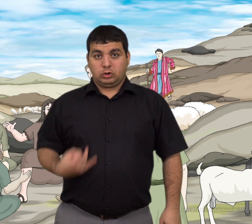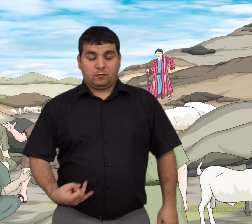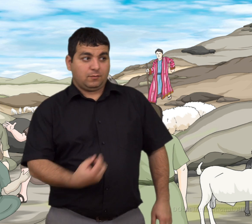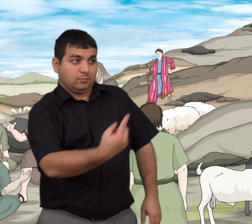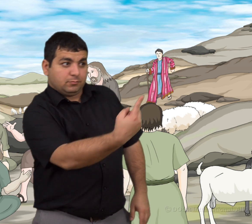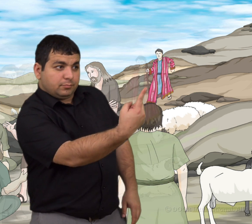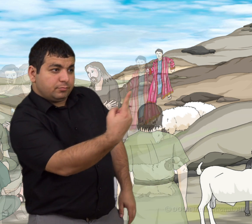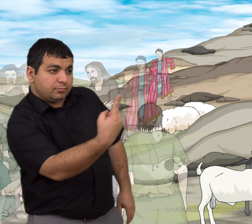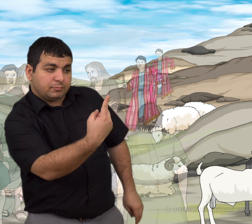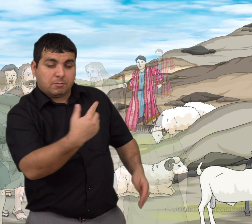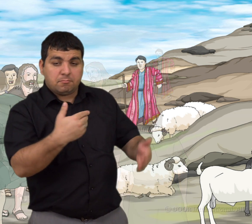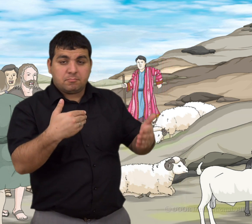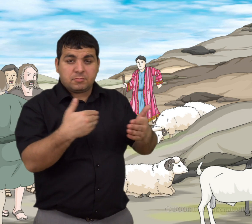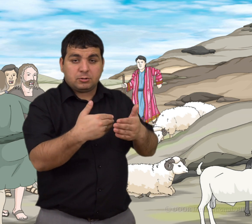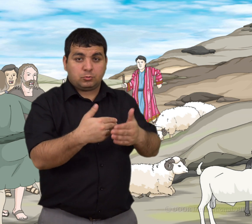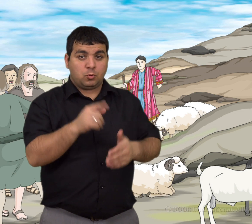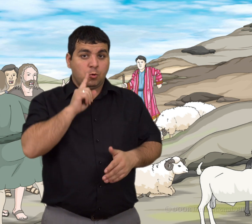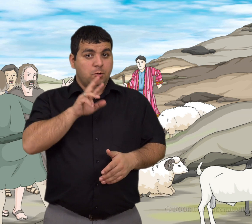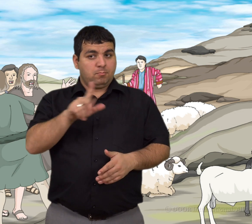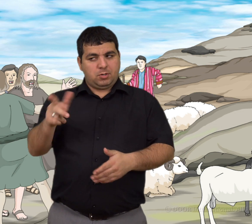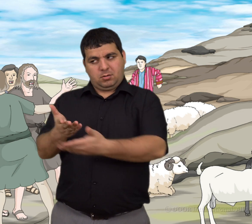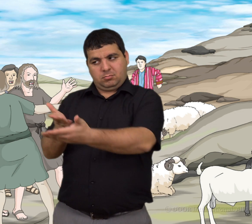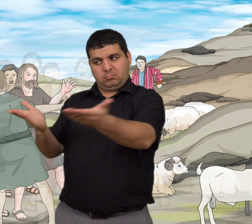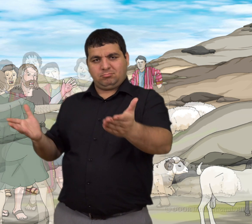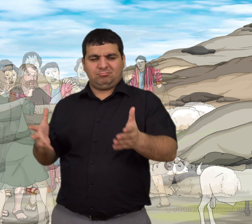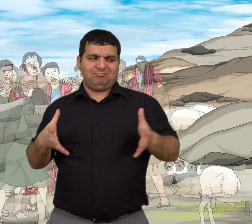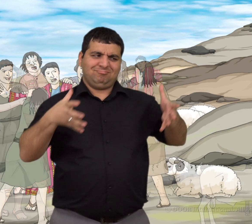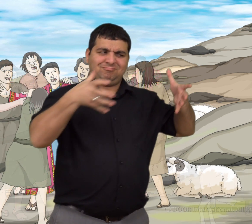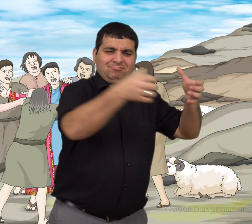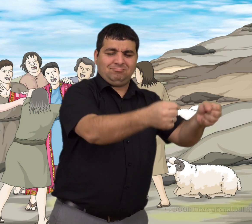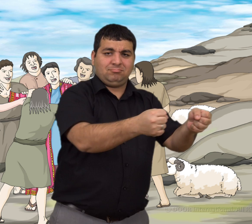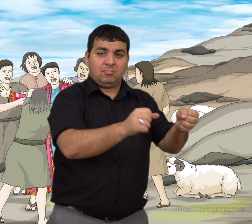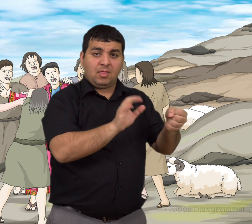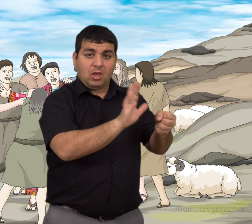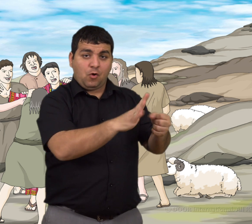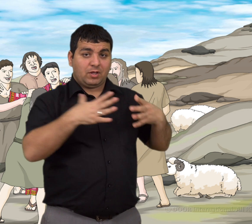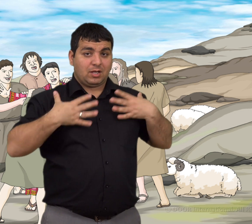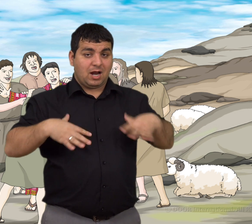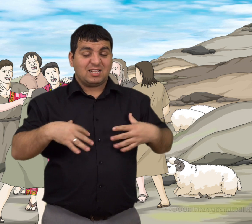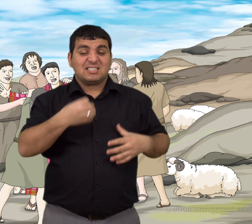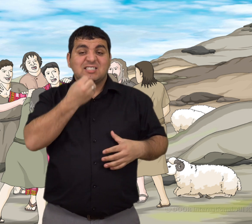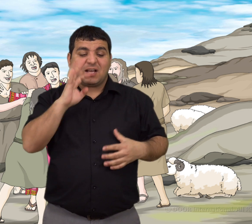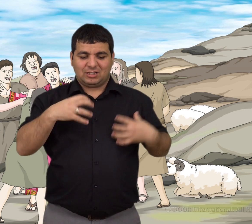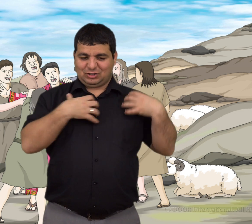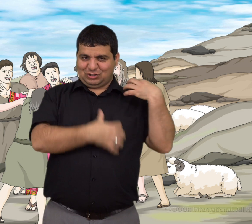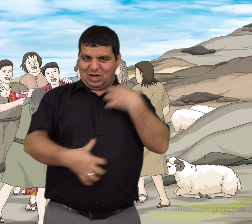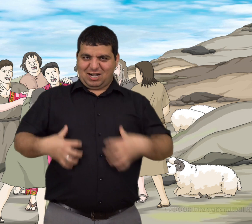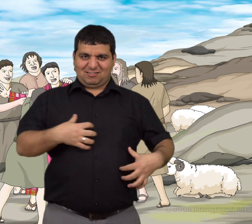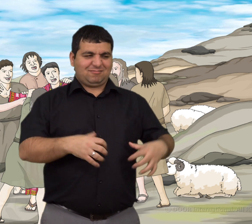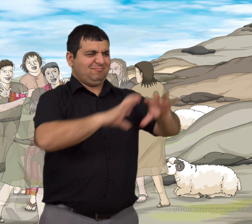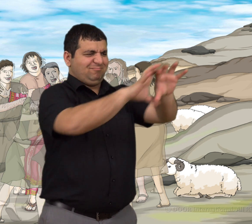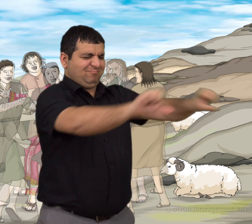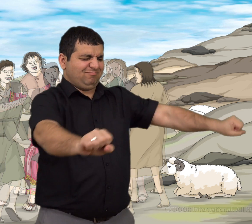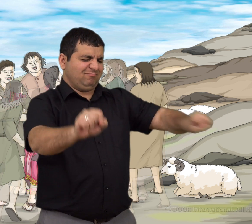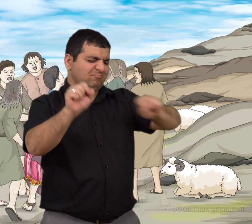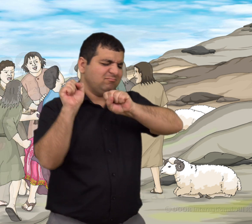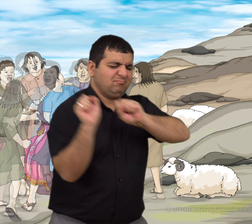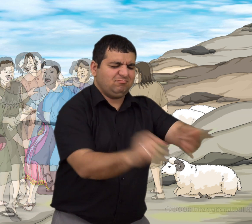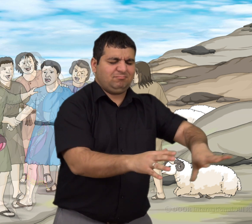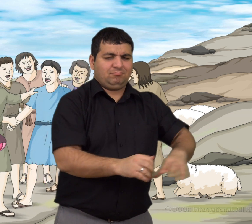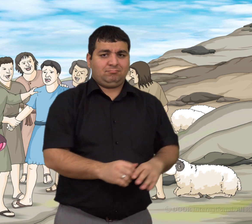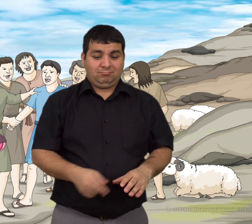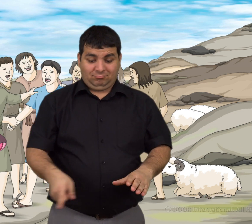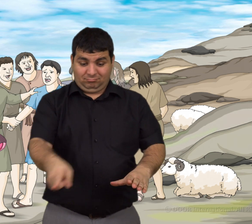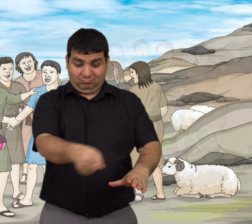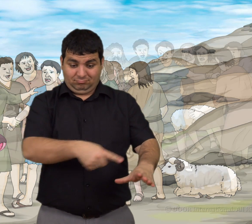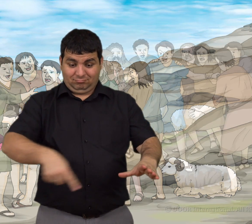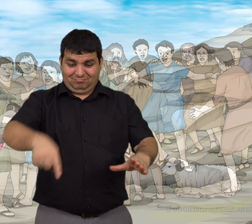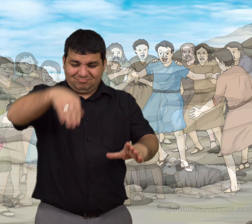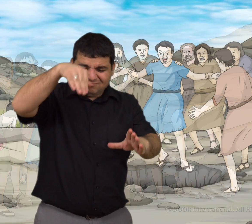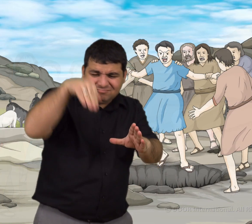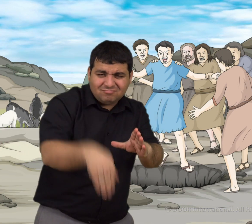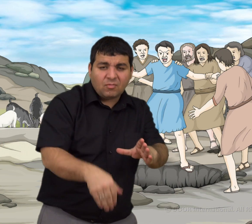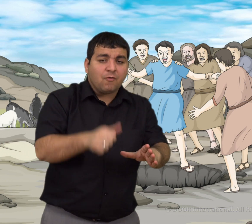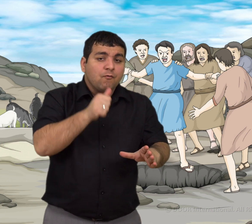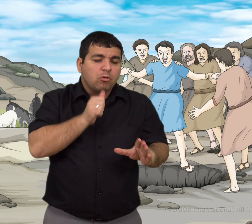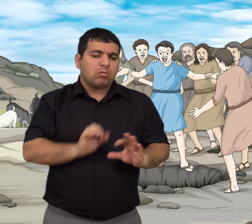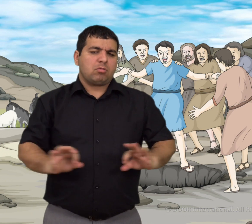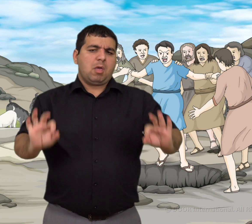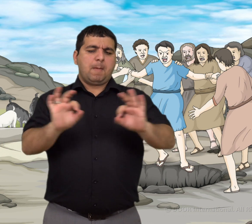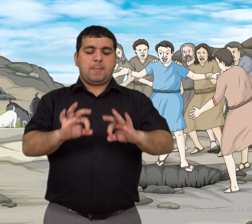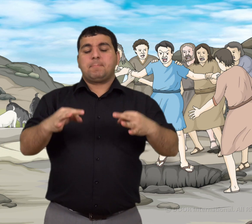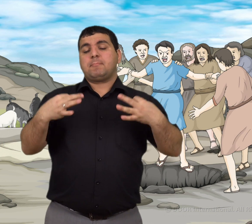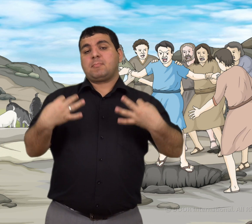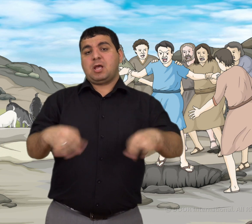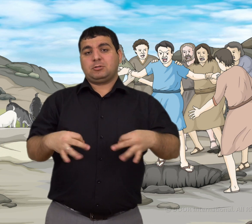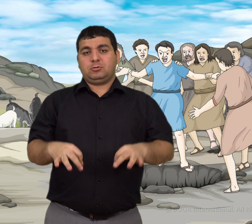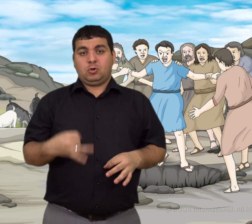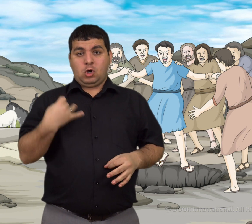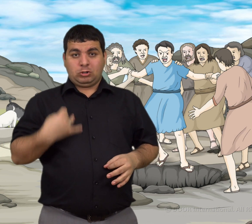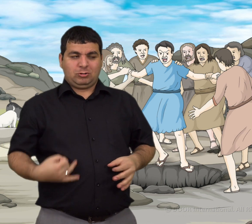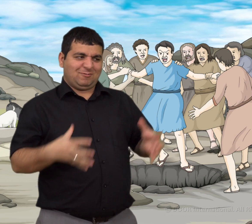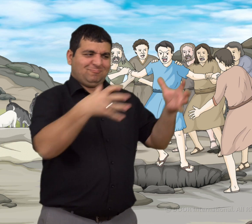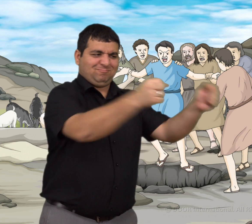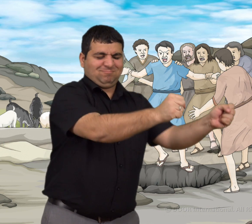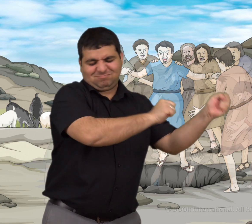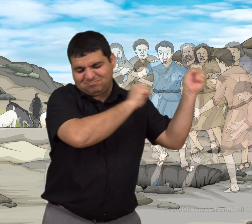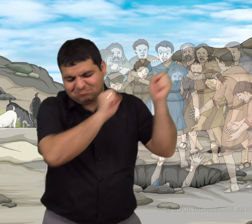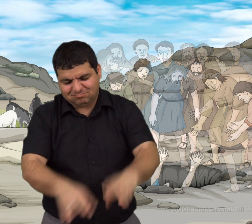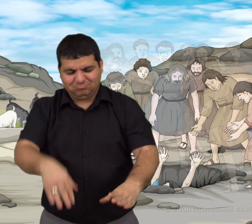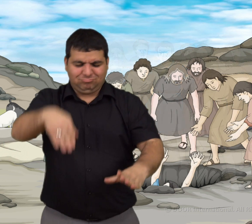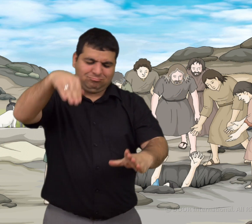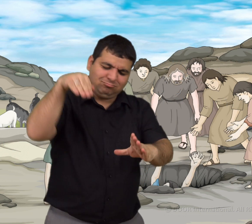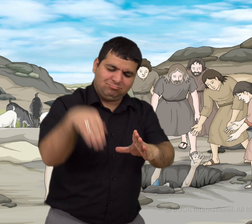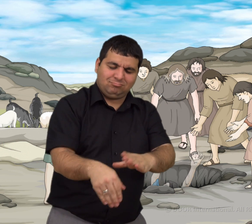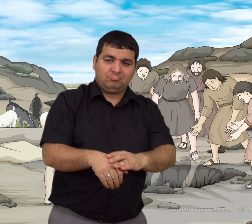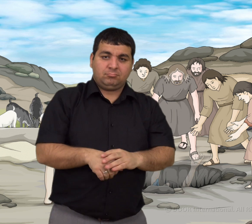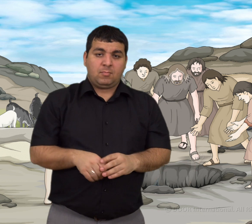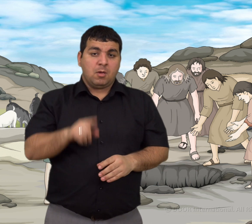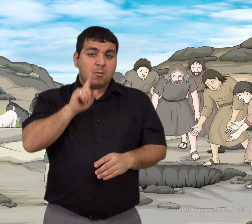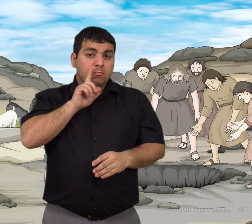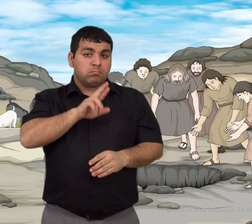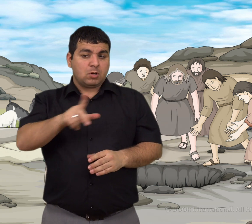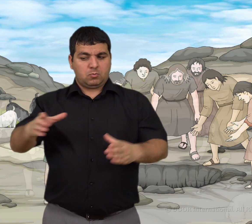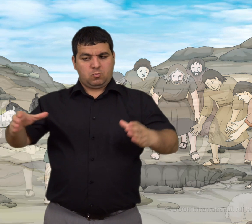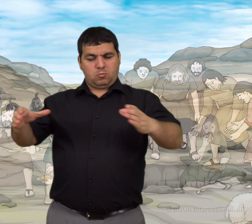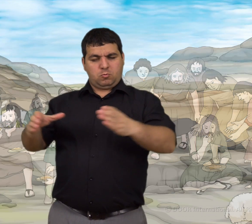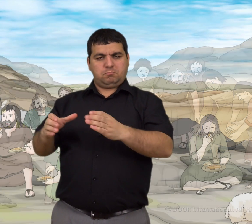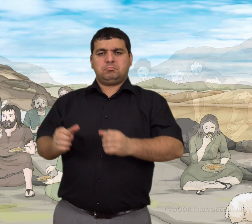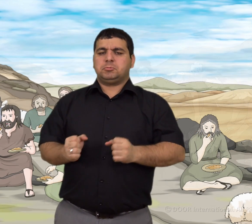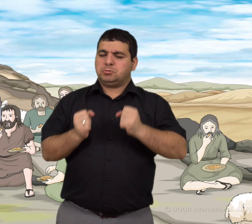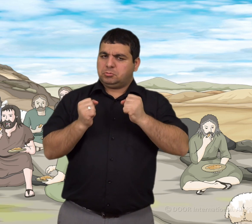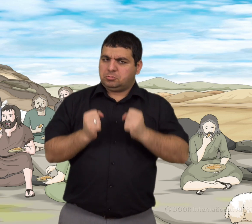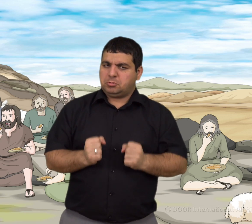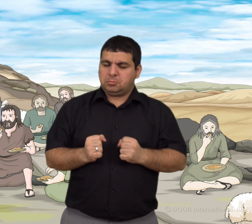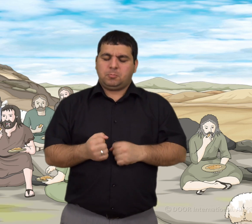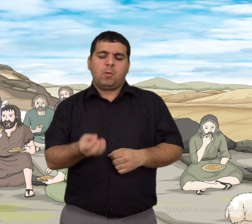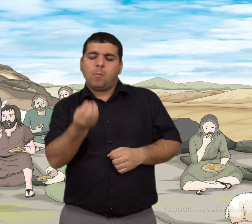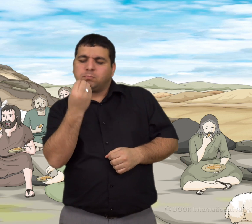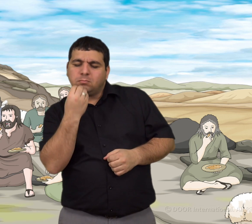So when Joseph came to his brothers, they stripped him of his robe—the robe of many colors he was wearing— and they took him and threw him into the pit. Now the pit was empty, with no water in it.